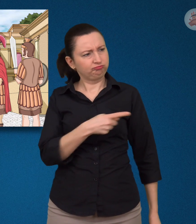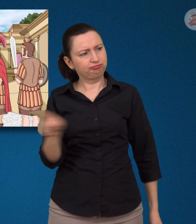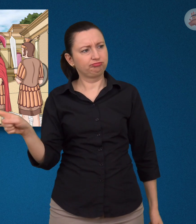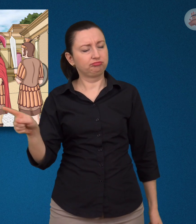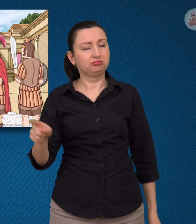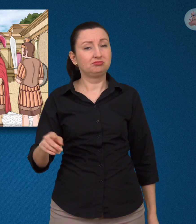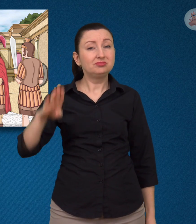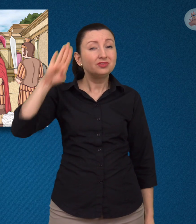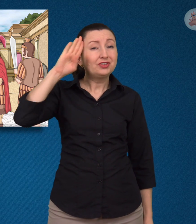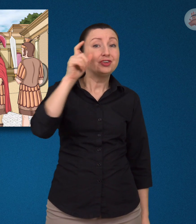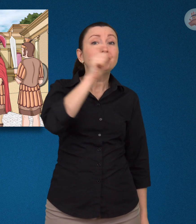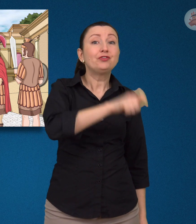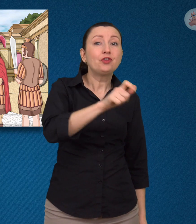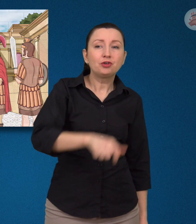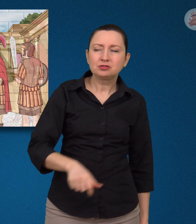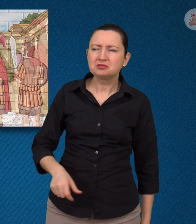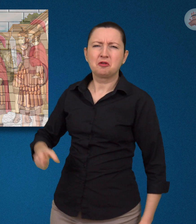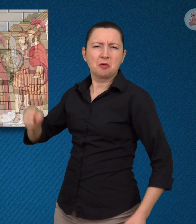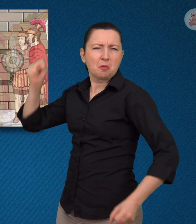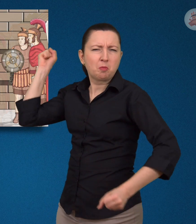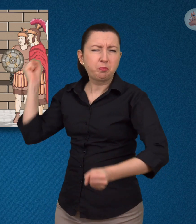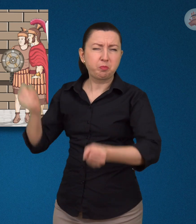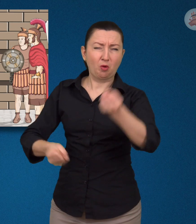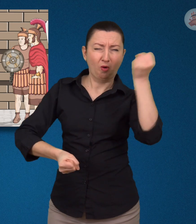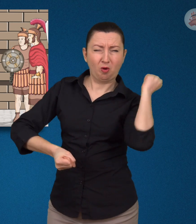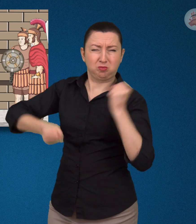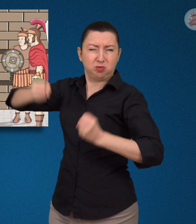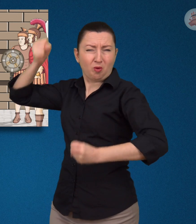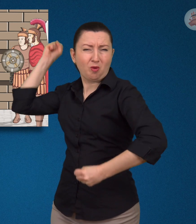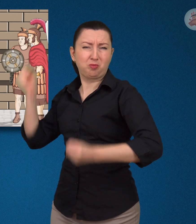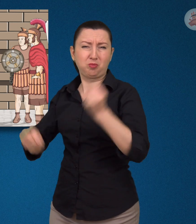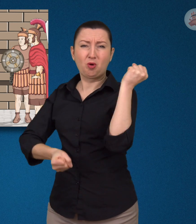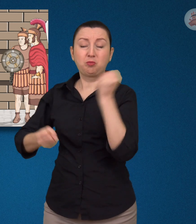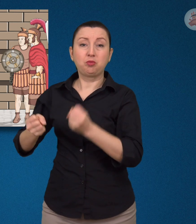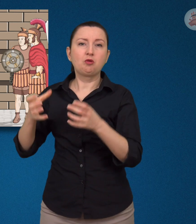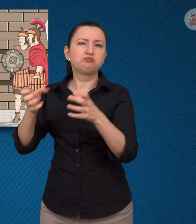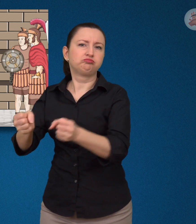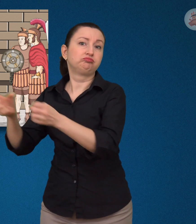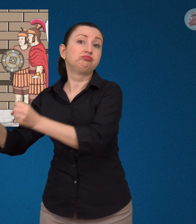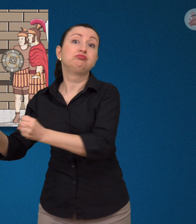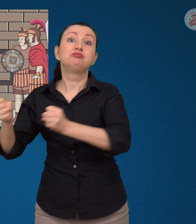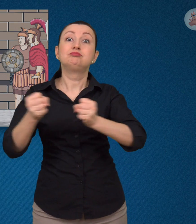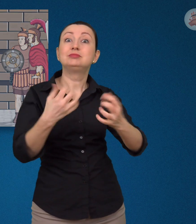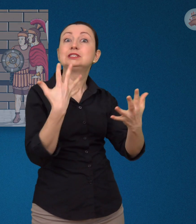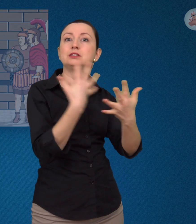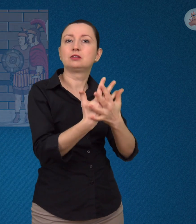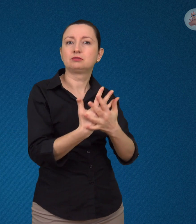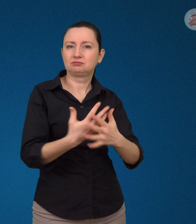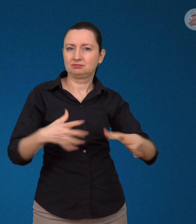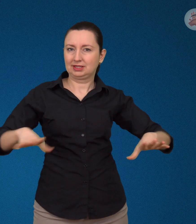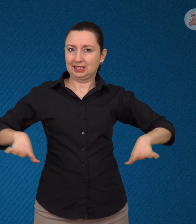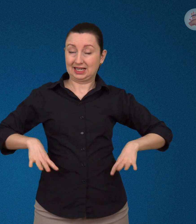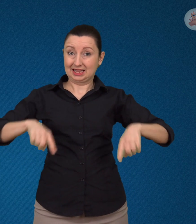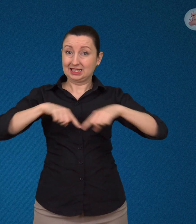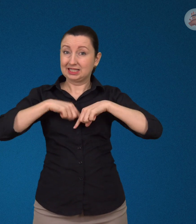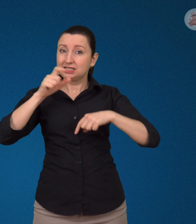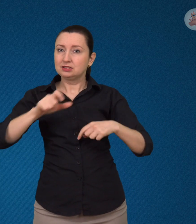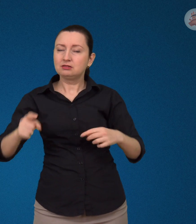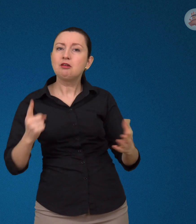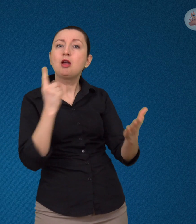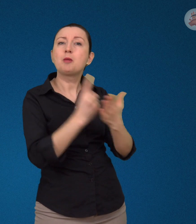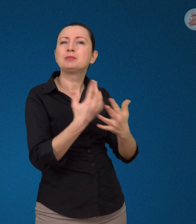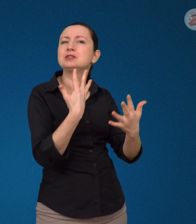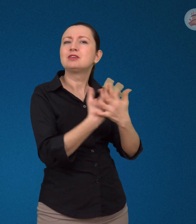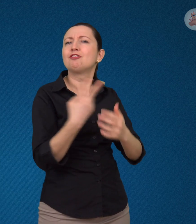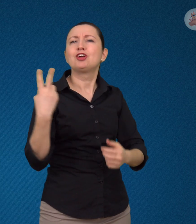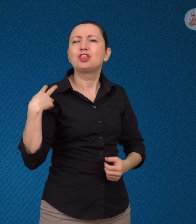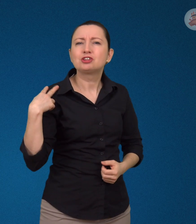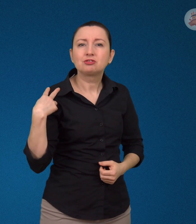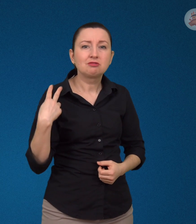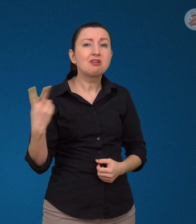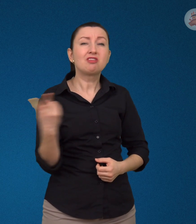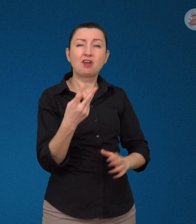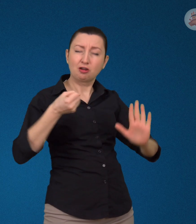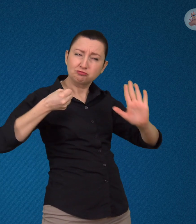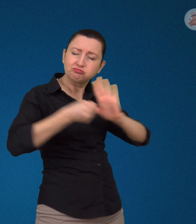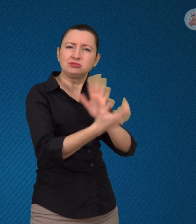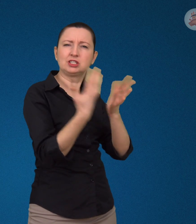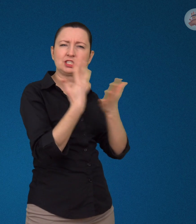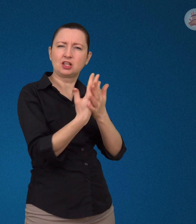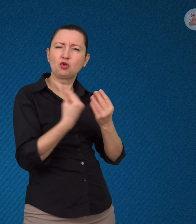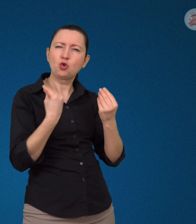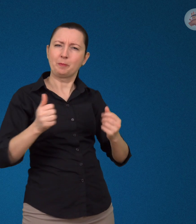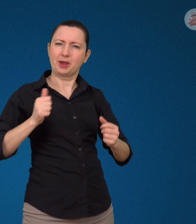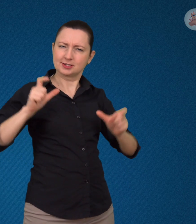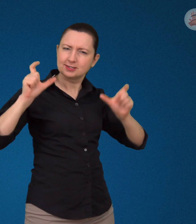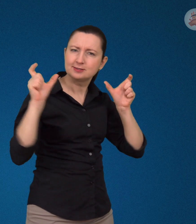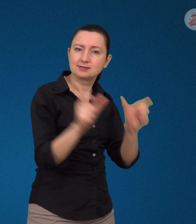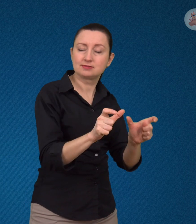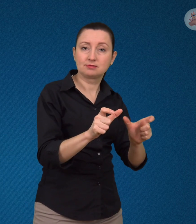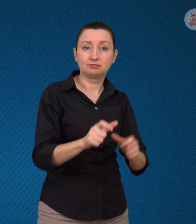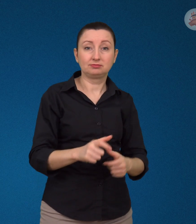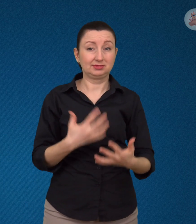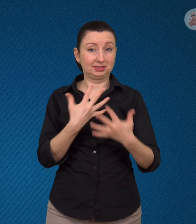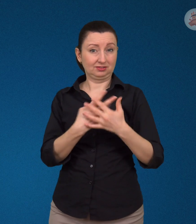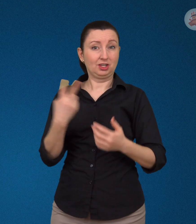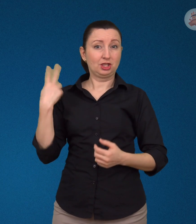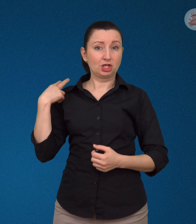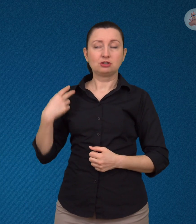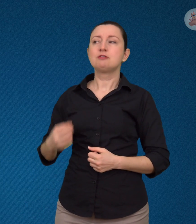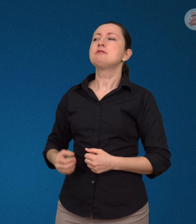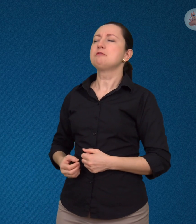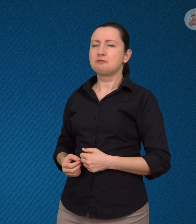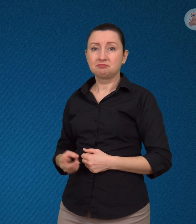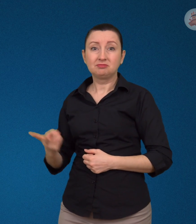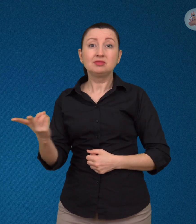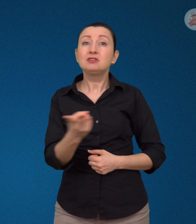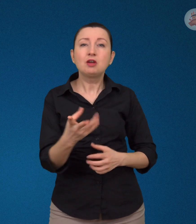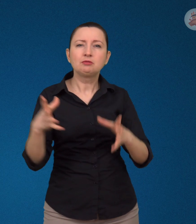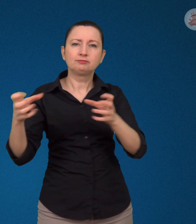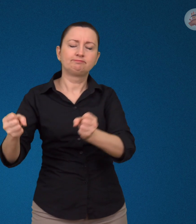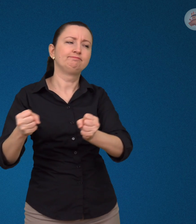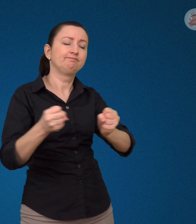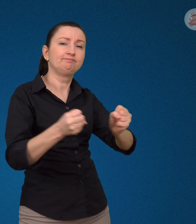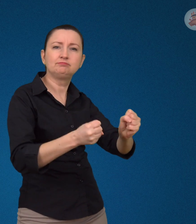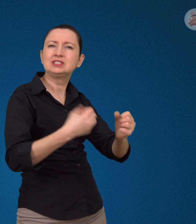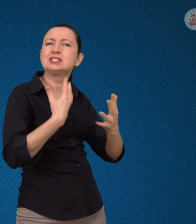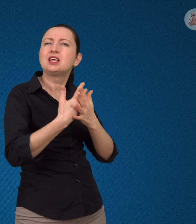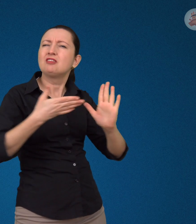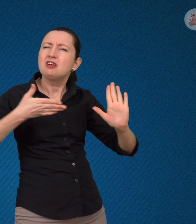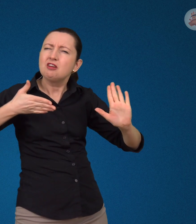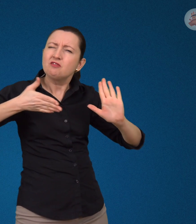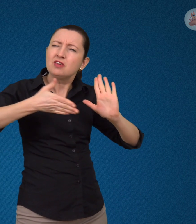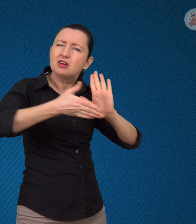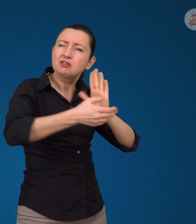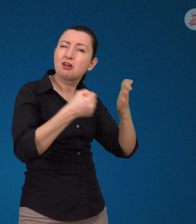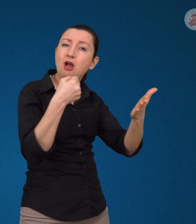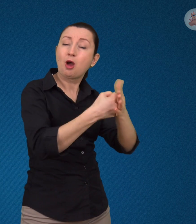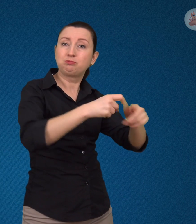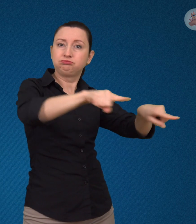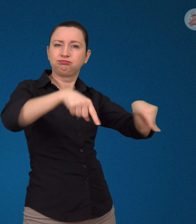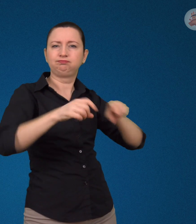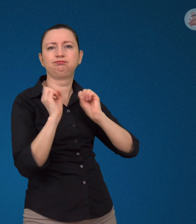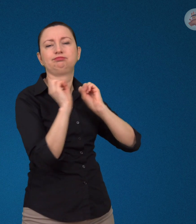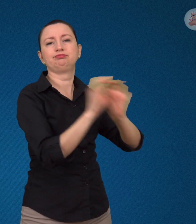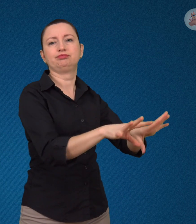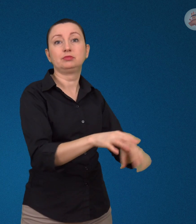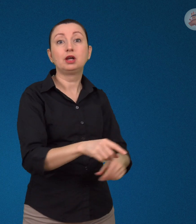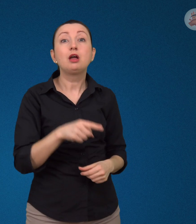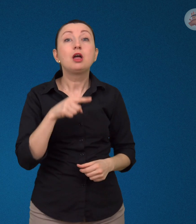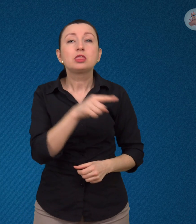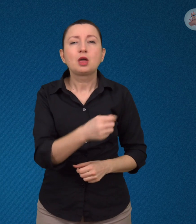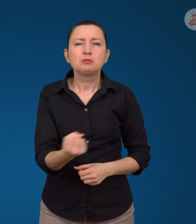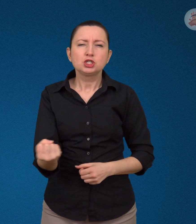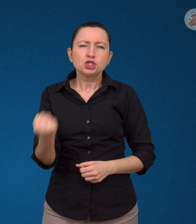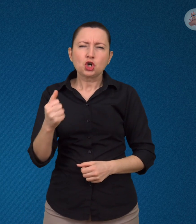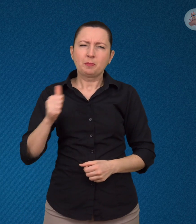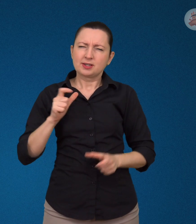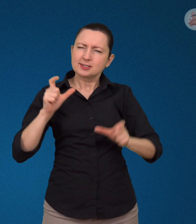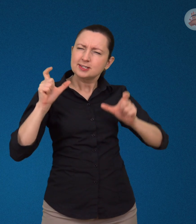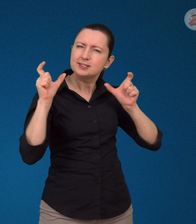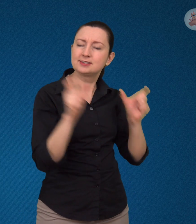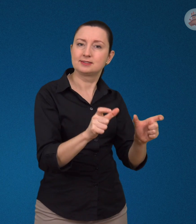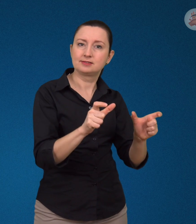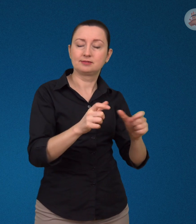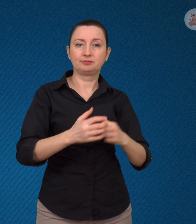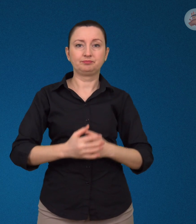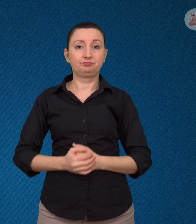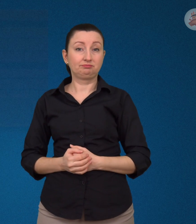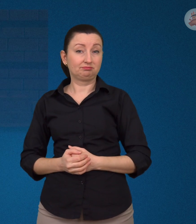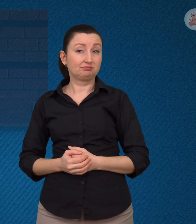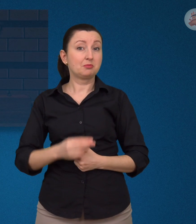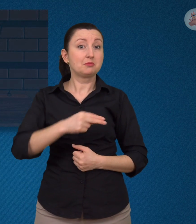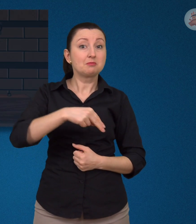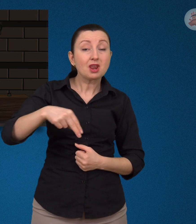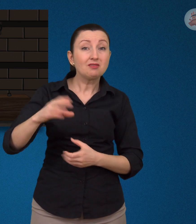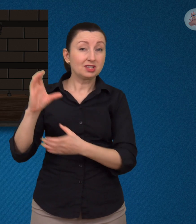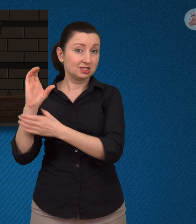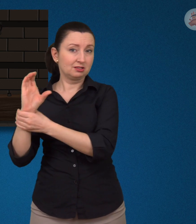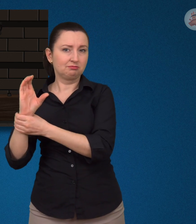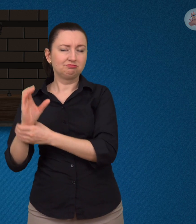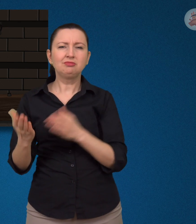The crowd joined in the attack against Paul and Silas, and the magistrates ordered that they be stripped and beaten with rods. And after striking them with many blows, they threw them into prison and ordered the jailer to guard them securely.